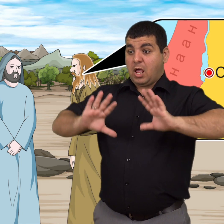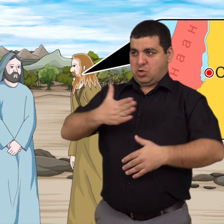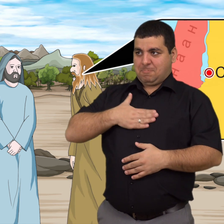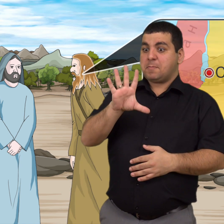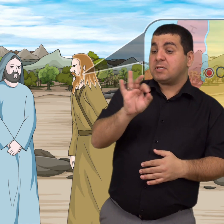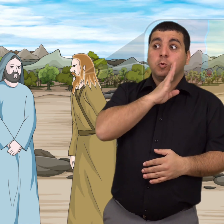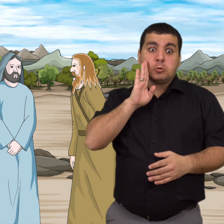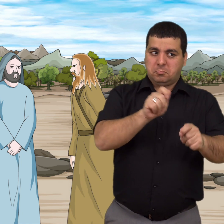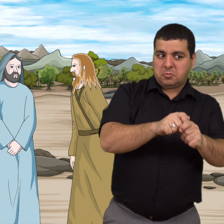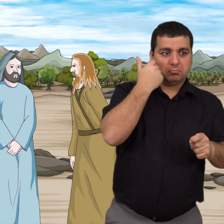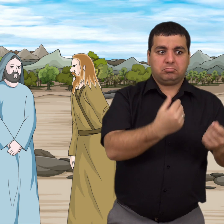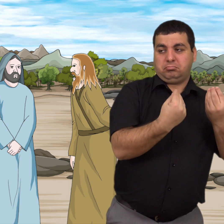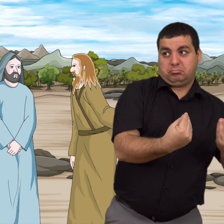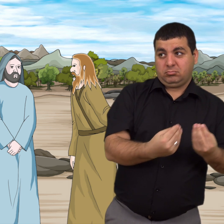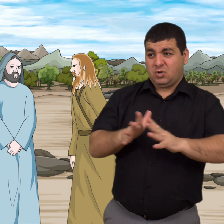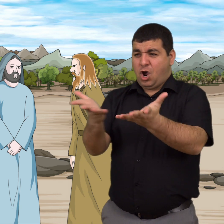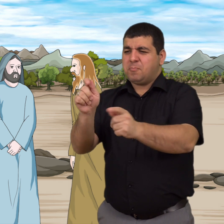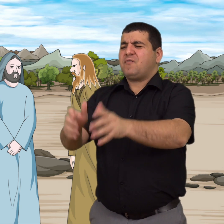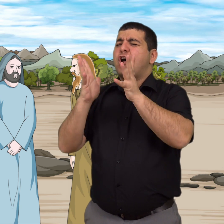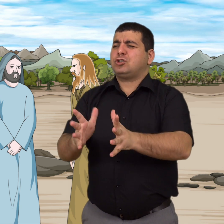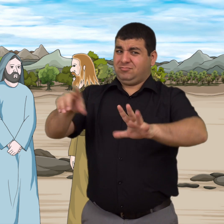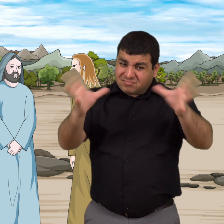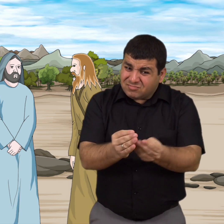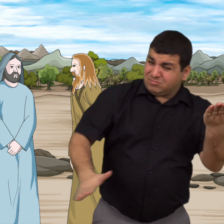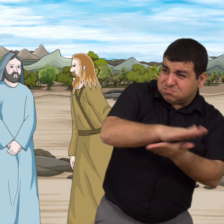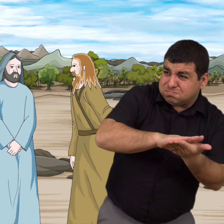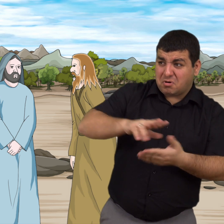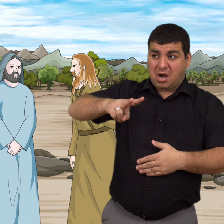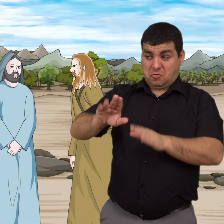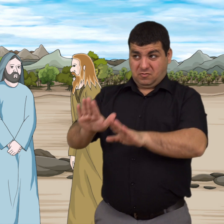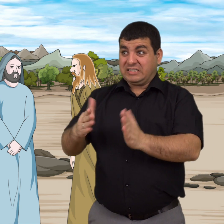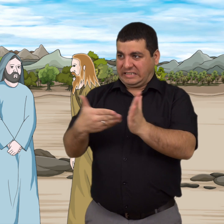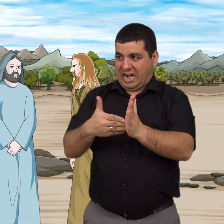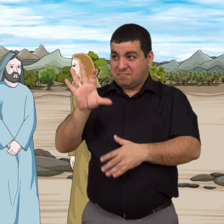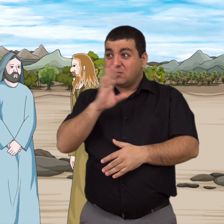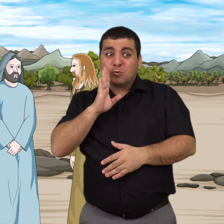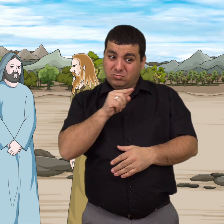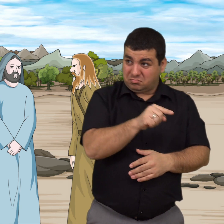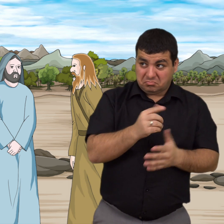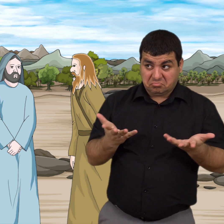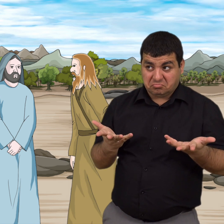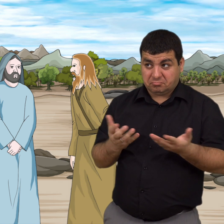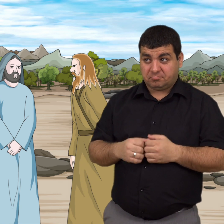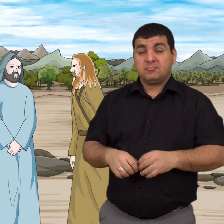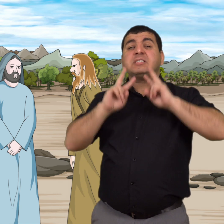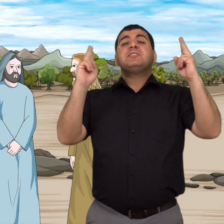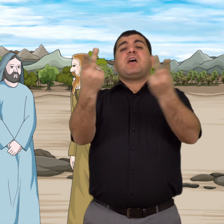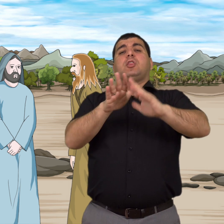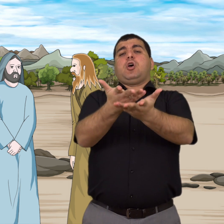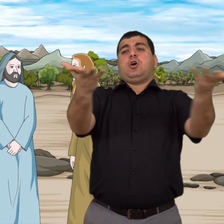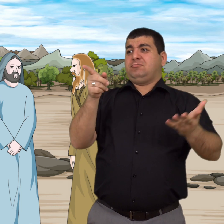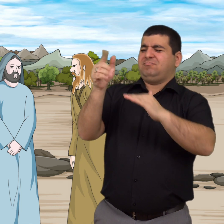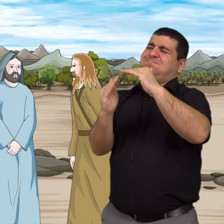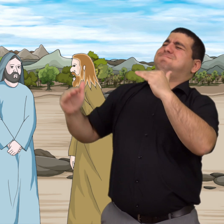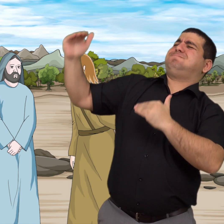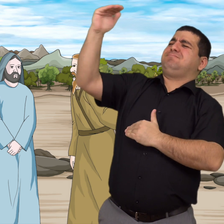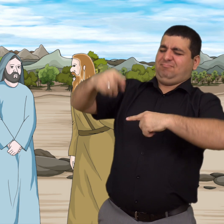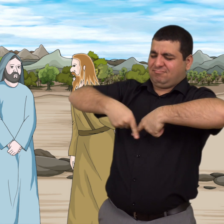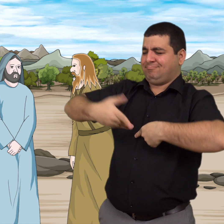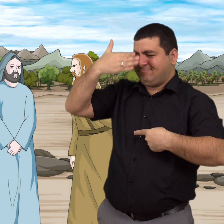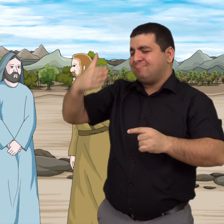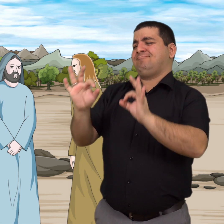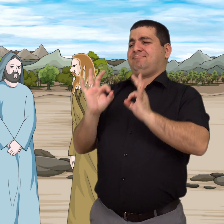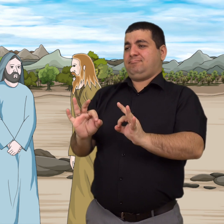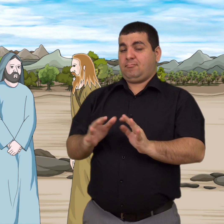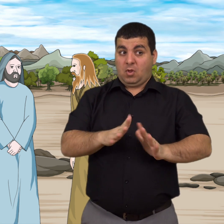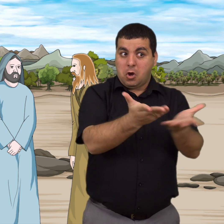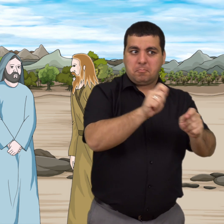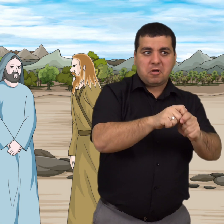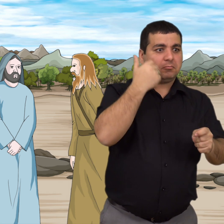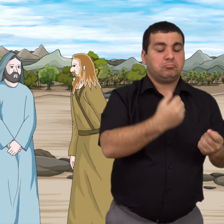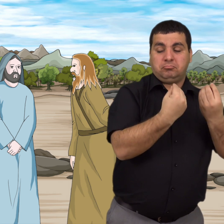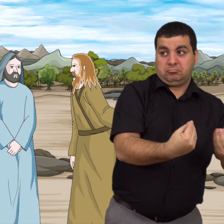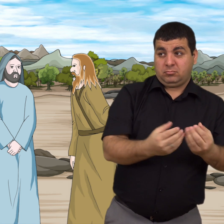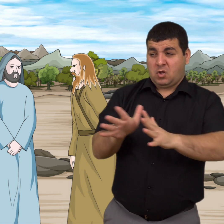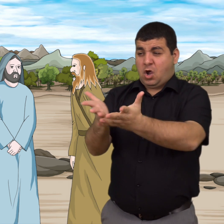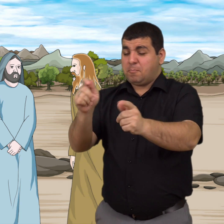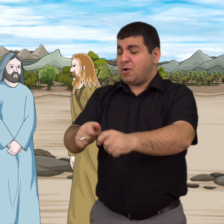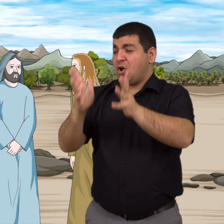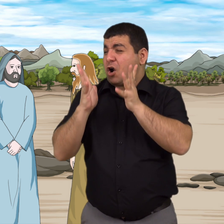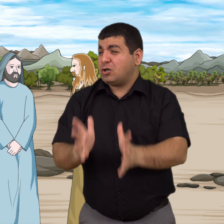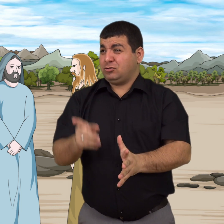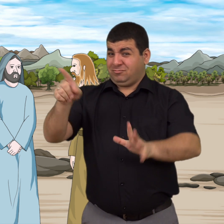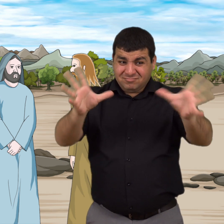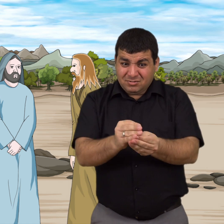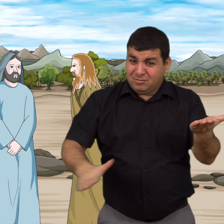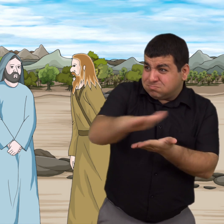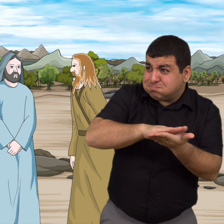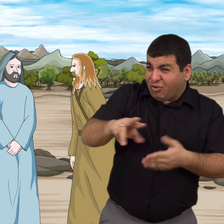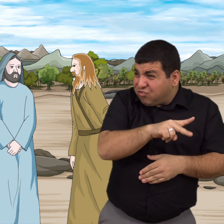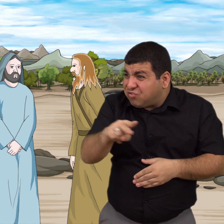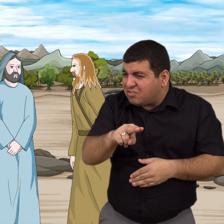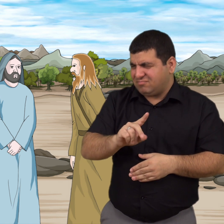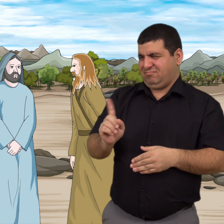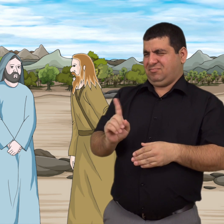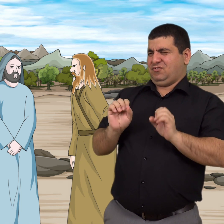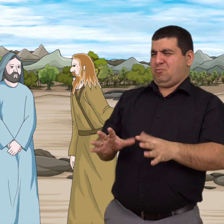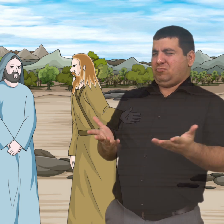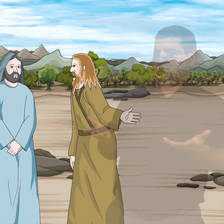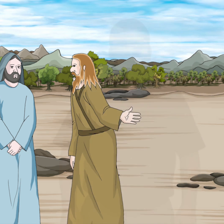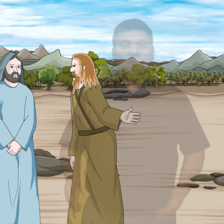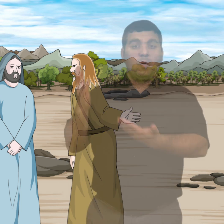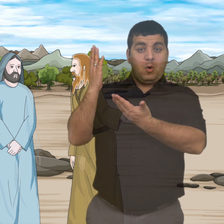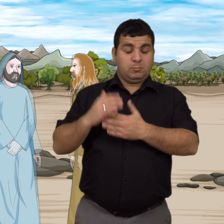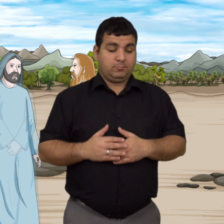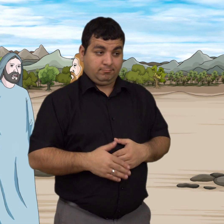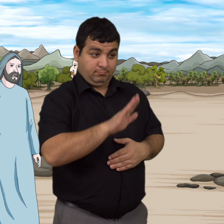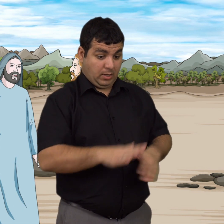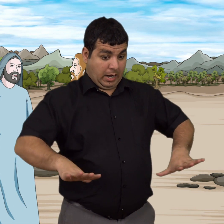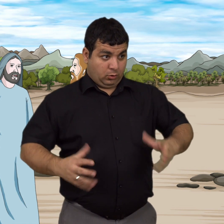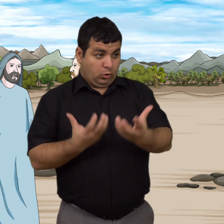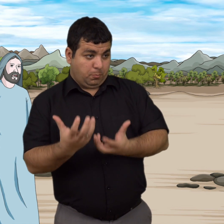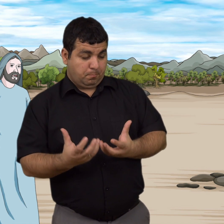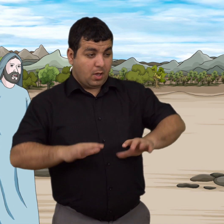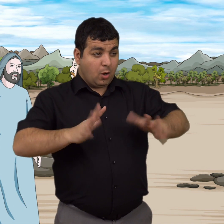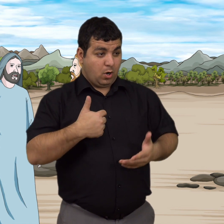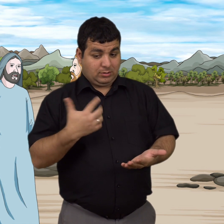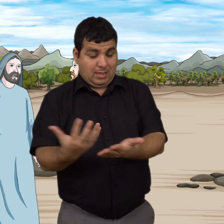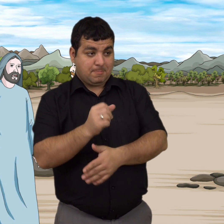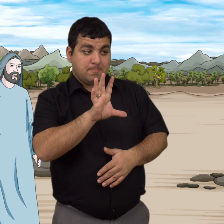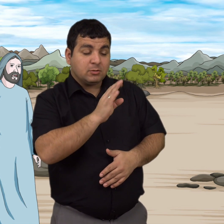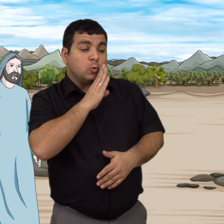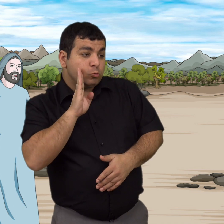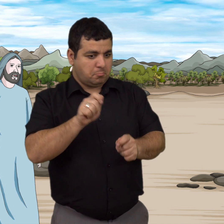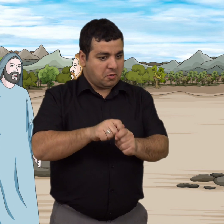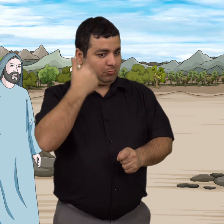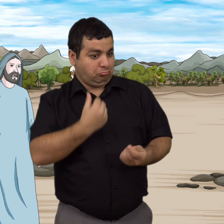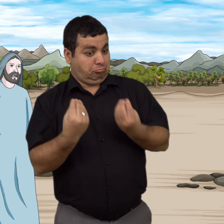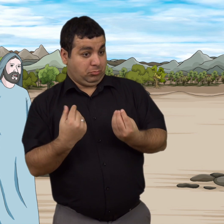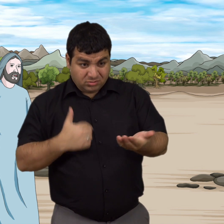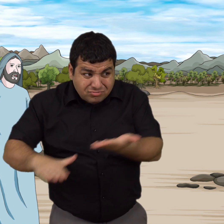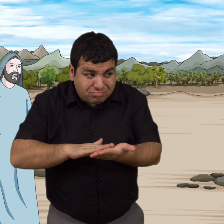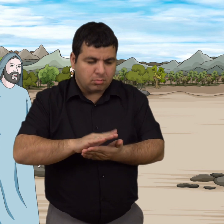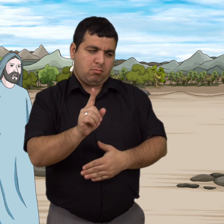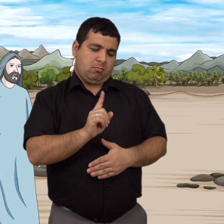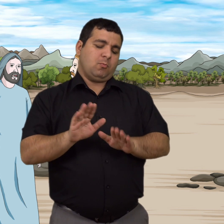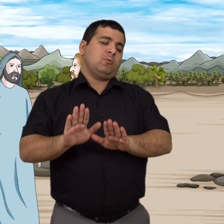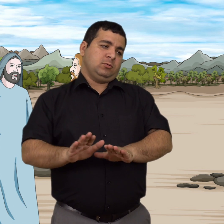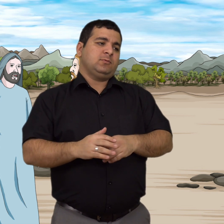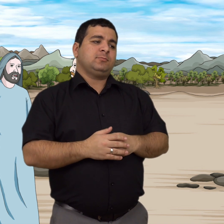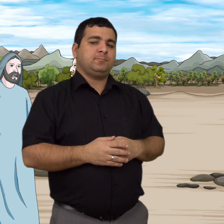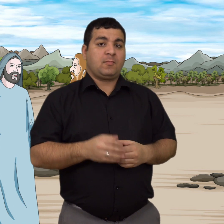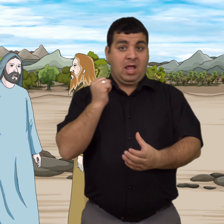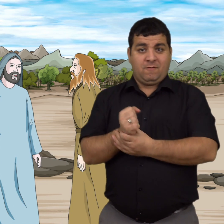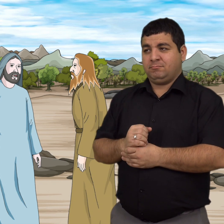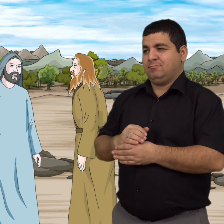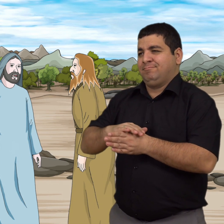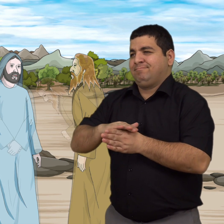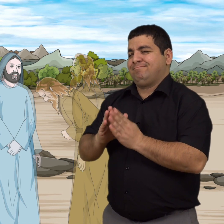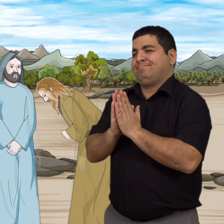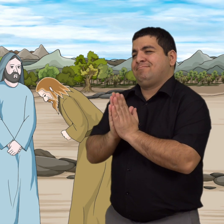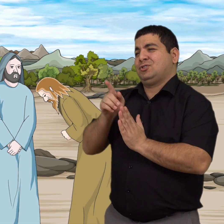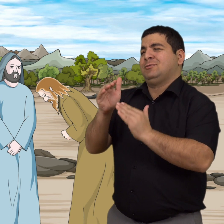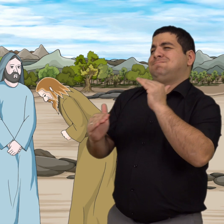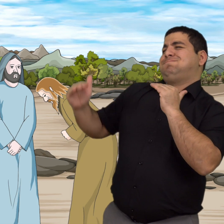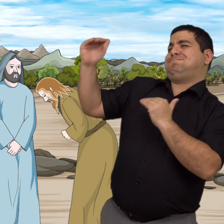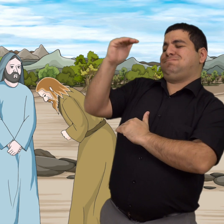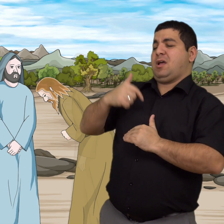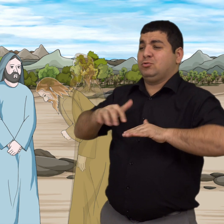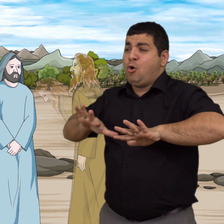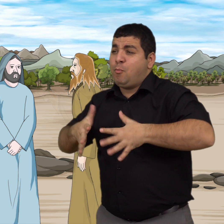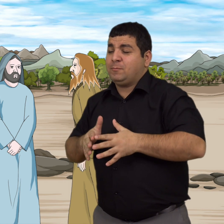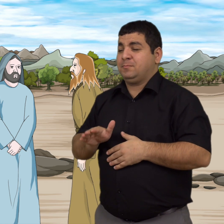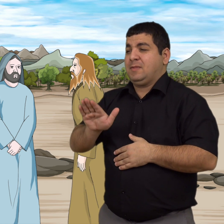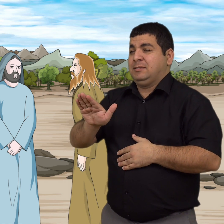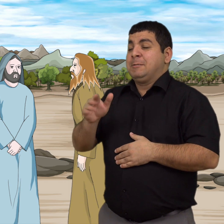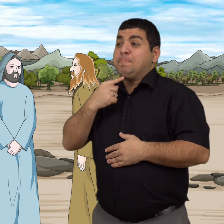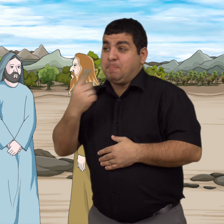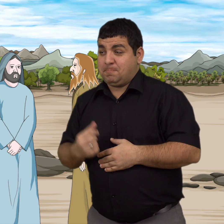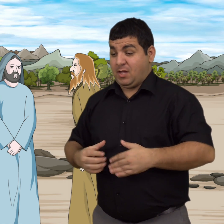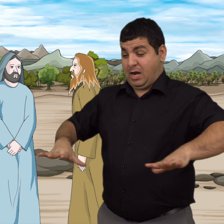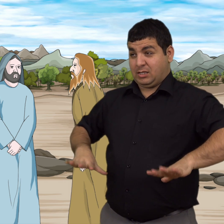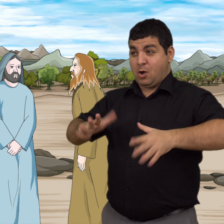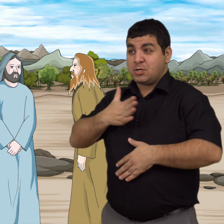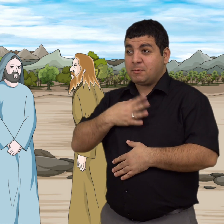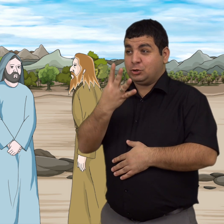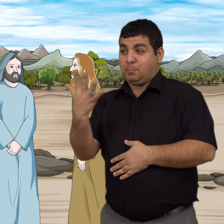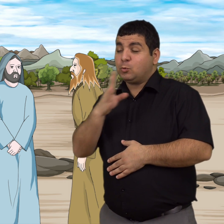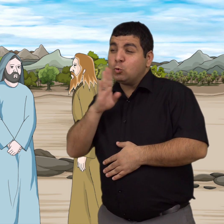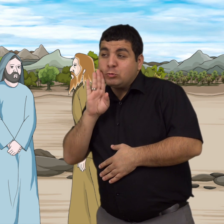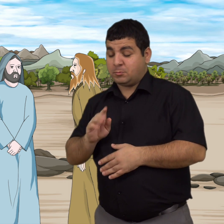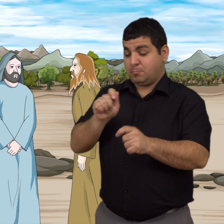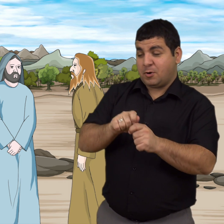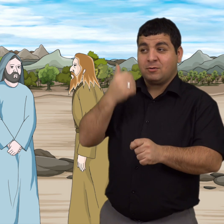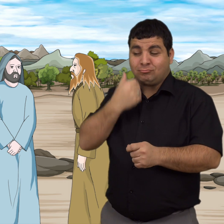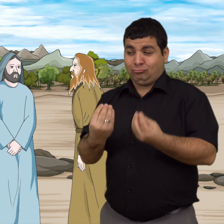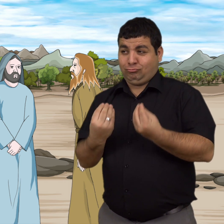What if there are fifty righteous ones in the city? Will You really sweep it away and not spare the place for the sake of the fifty righteous ones who are there? Far be it from You to do such a thing—to kill the righteous with the wicked, so that the righteous and the wicked are treated alike. Far be it from You! Will not the Judge of all the earth do what is right?”